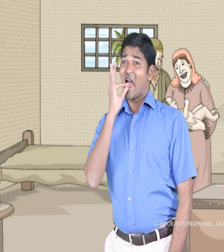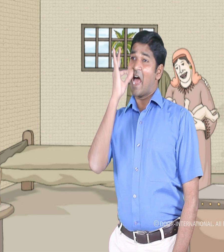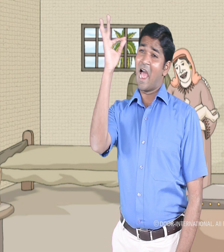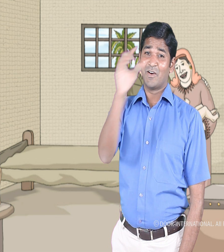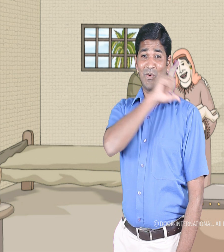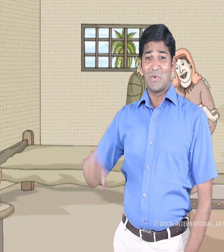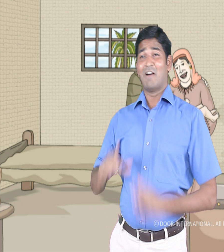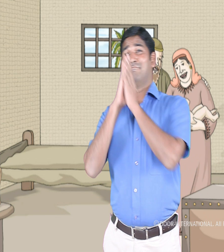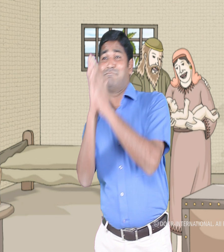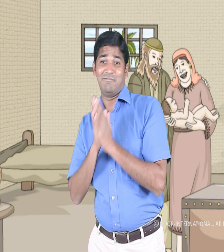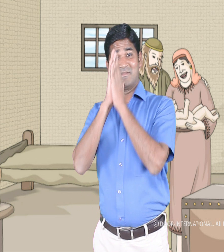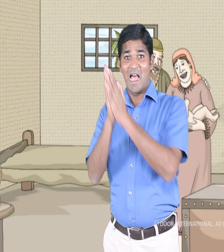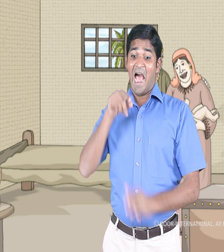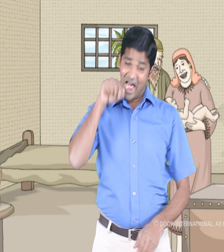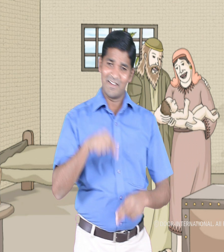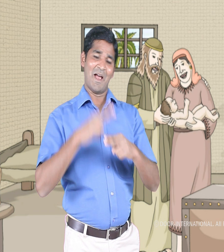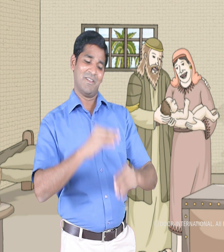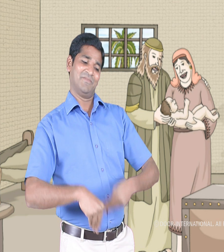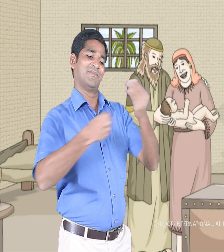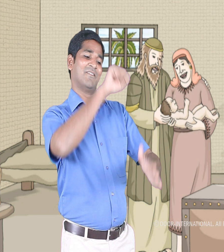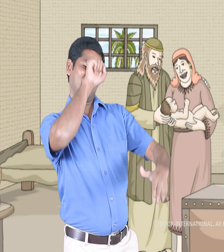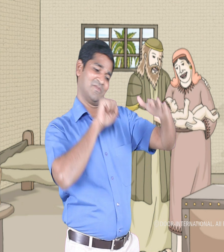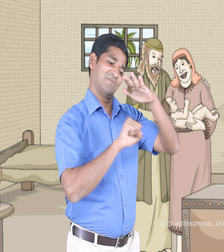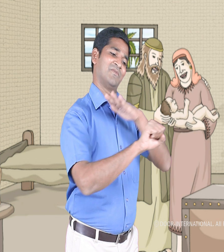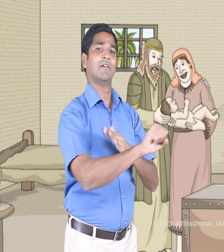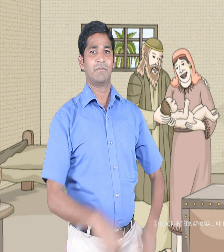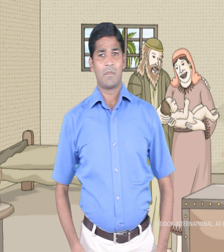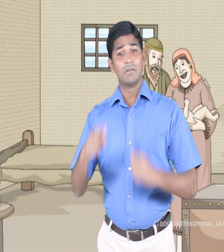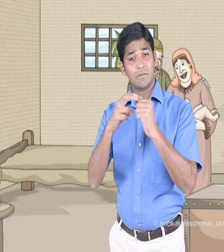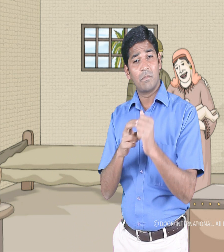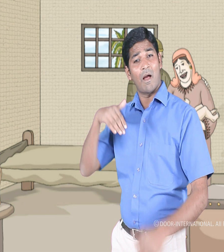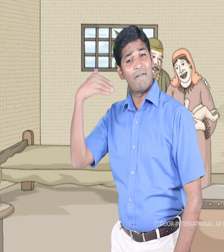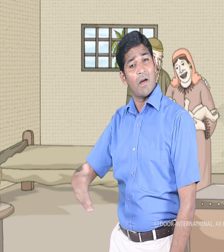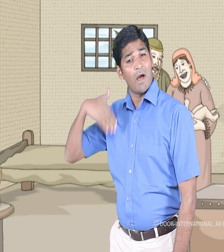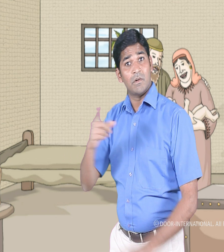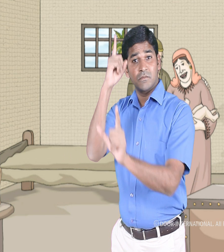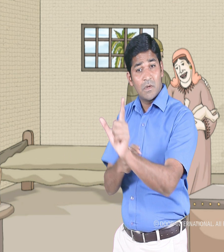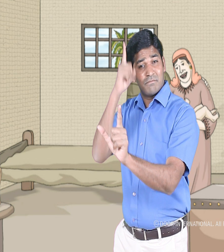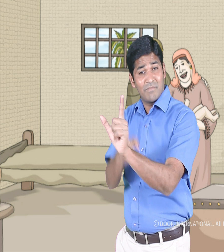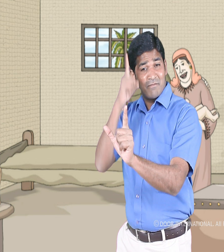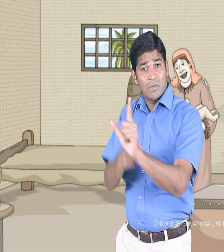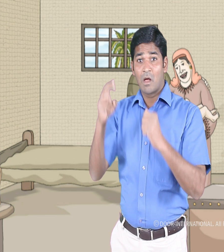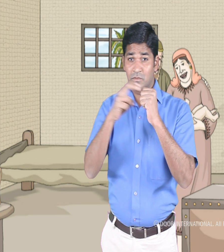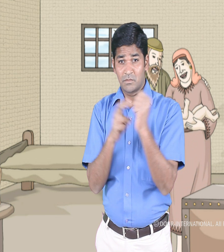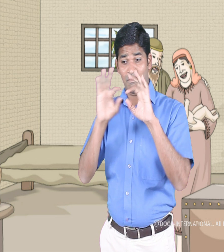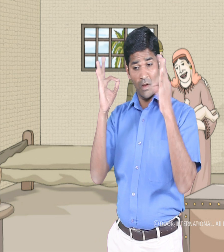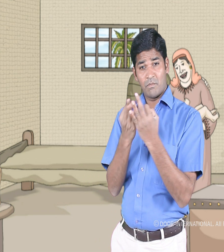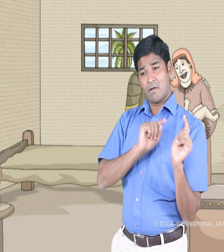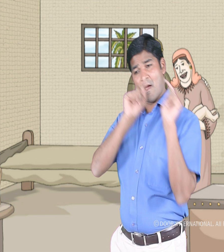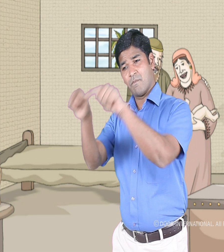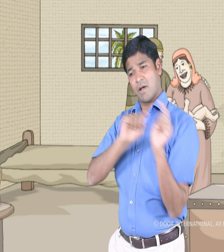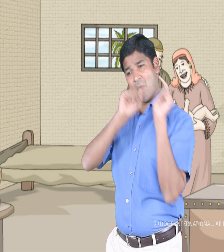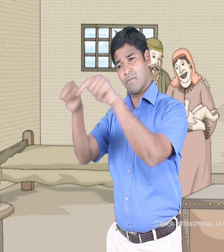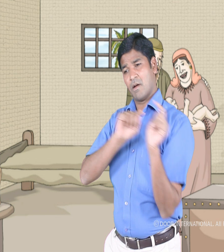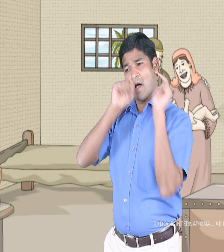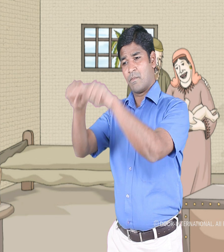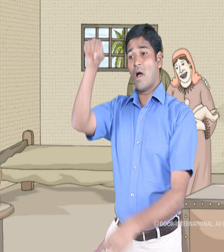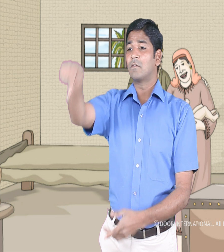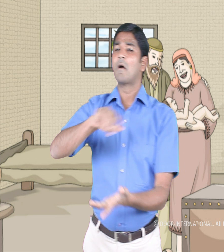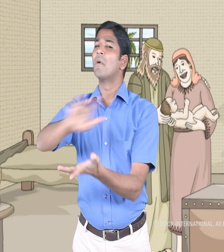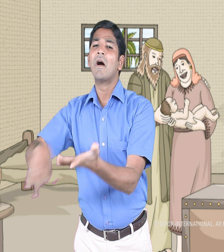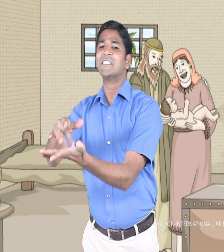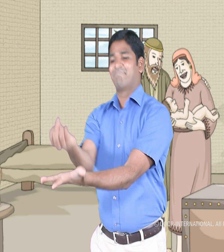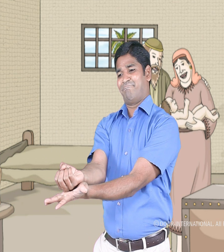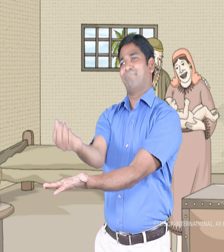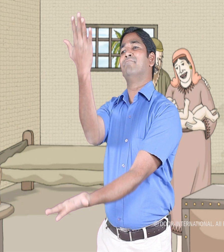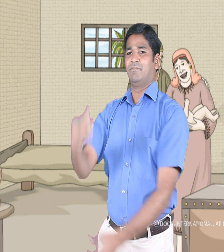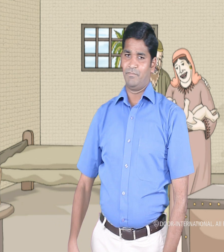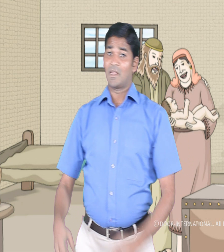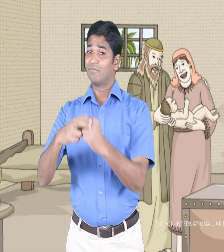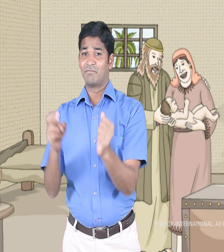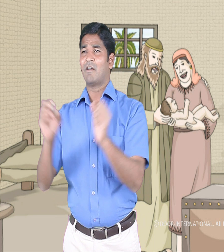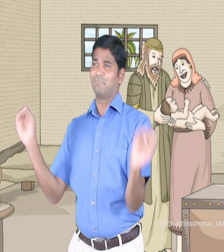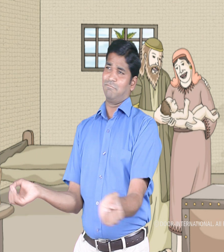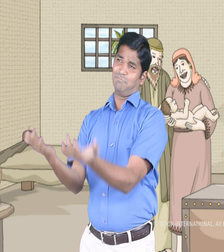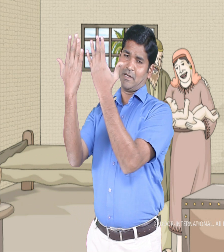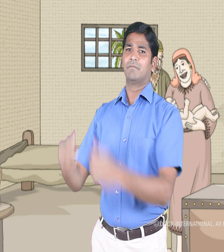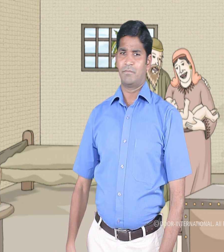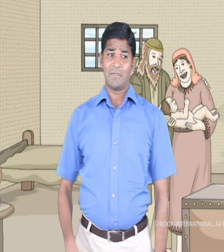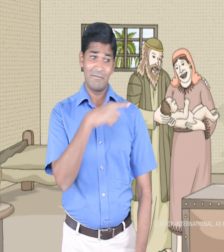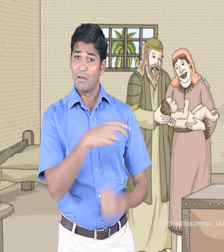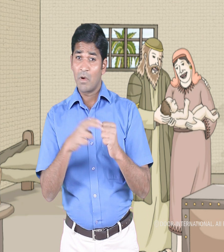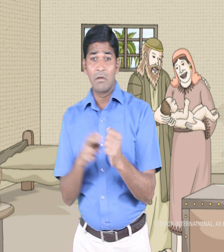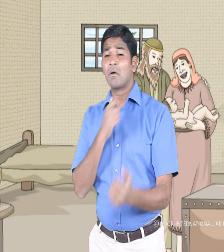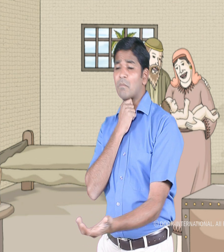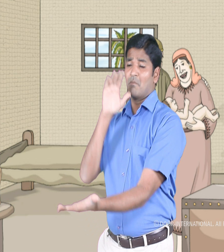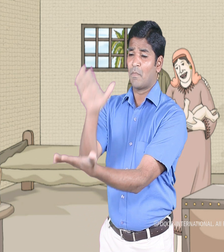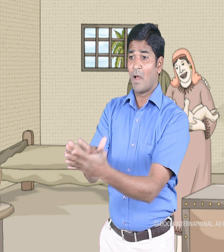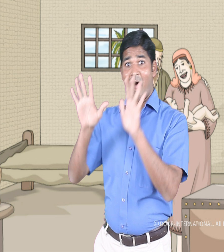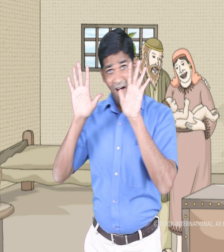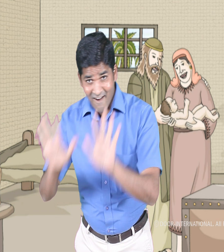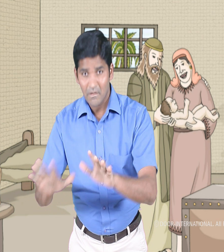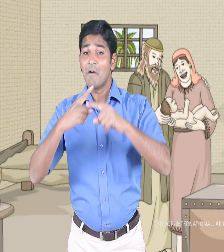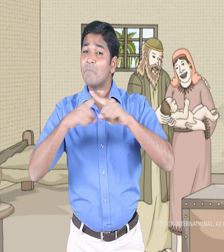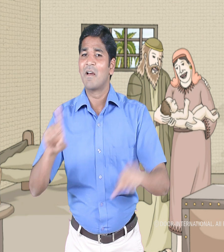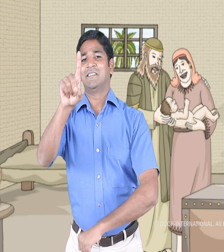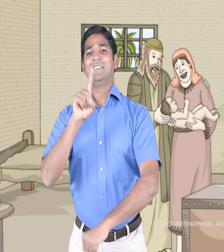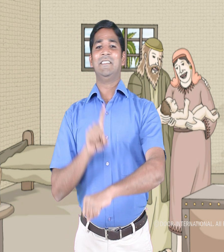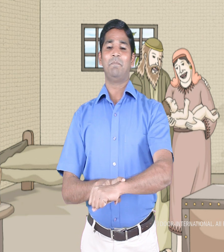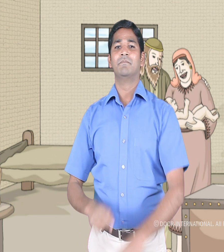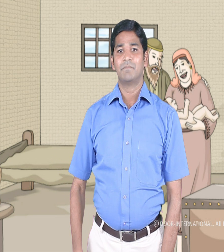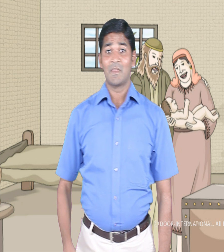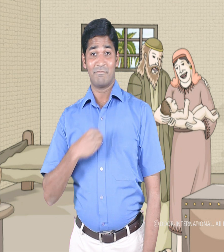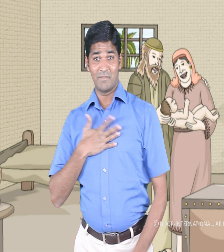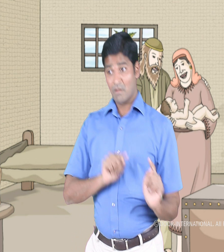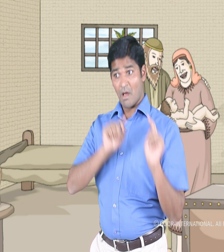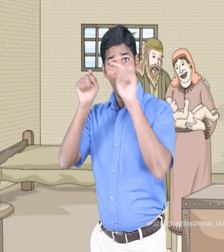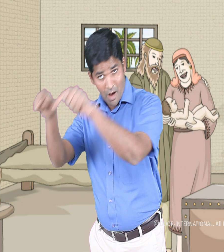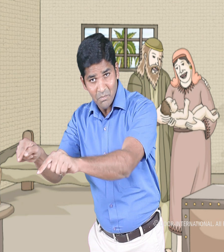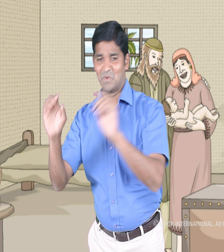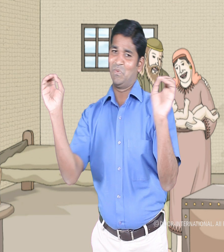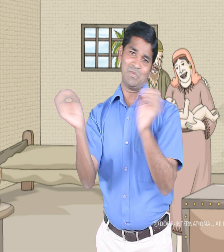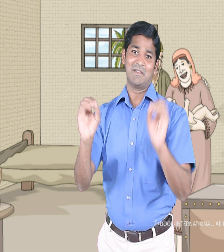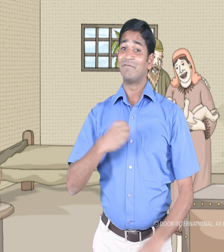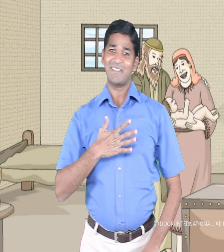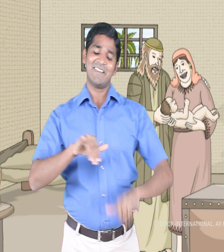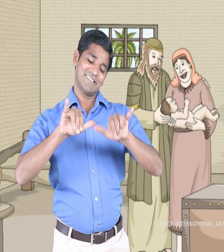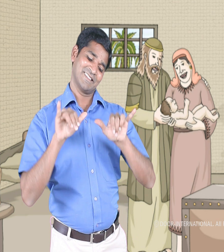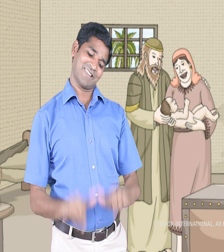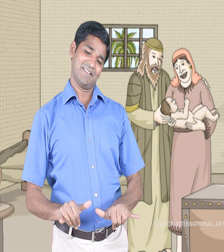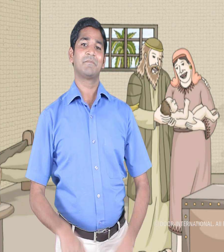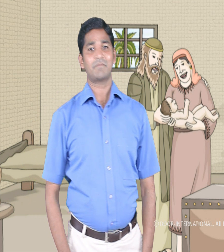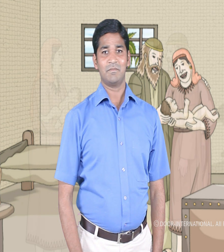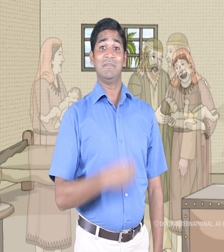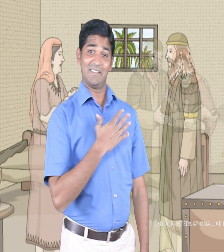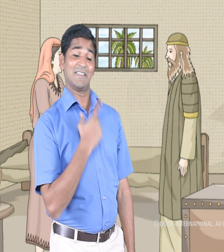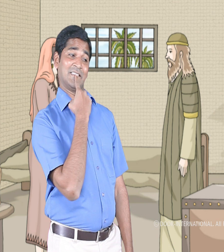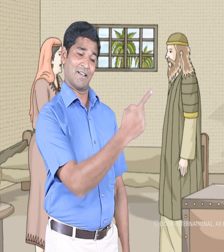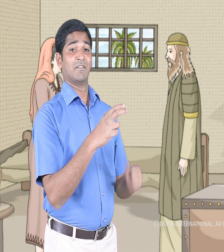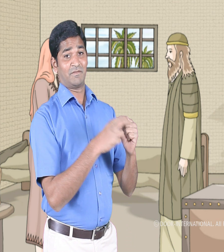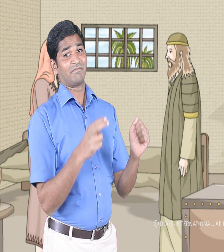Then Elkanah and all his house went up to make the annual sacrifice to the LORD and to fulfill his vow, but Hannah did not go.